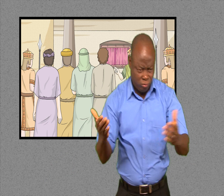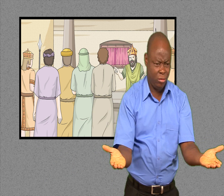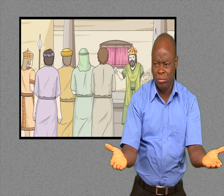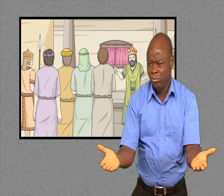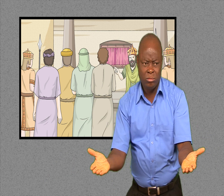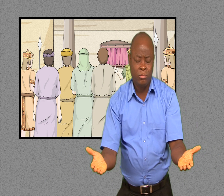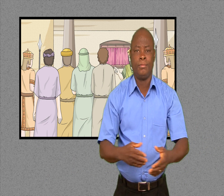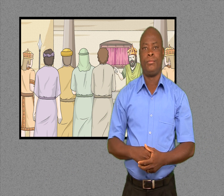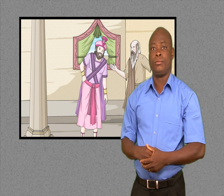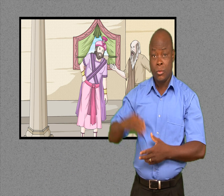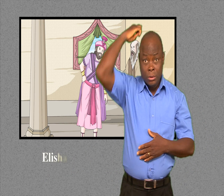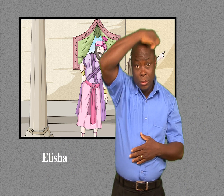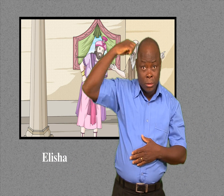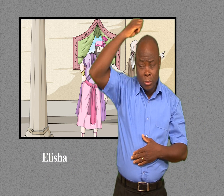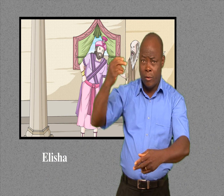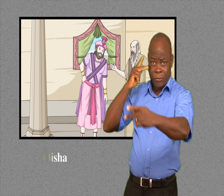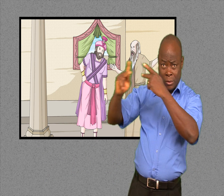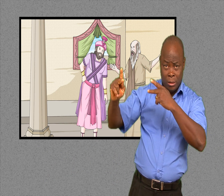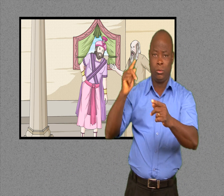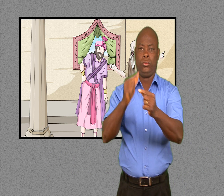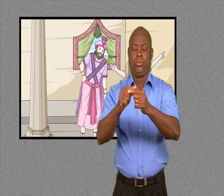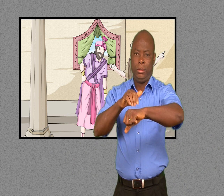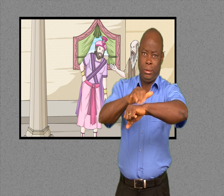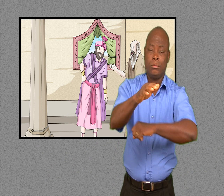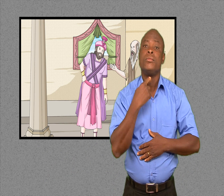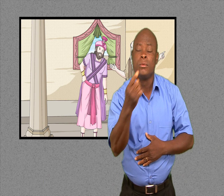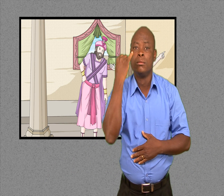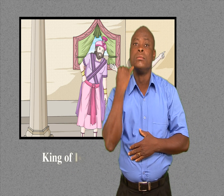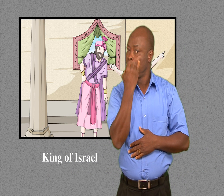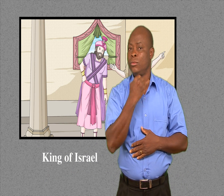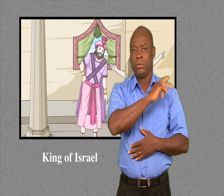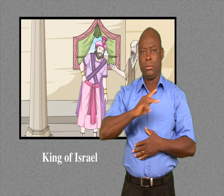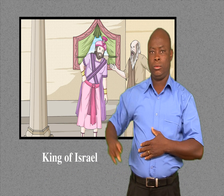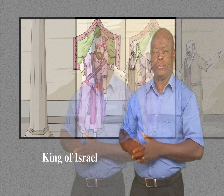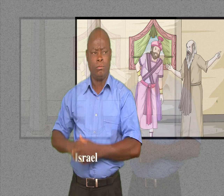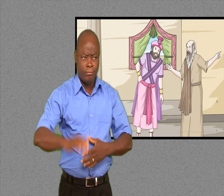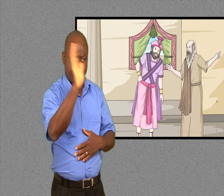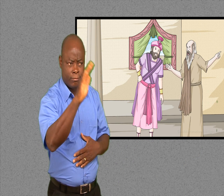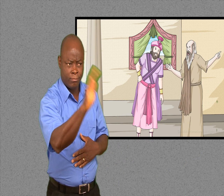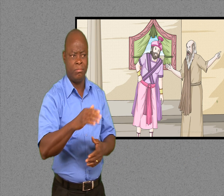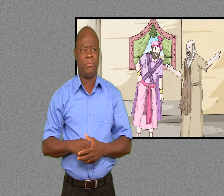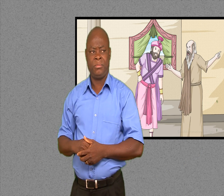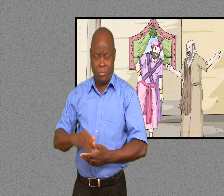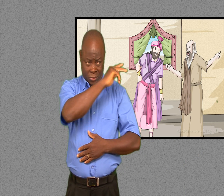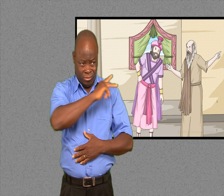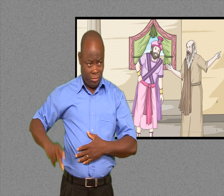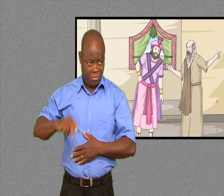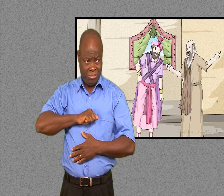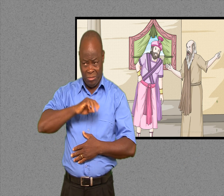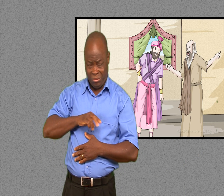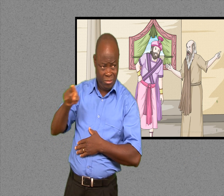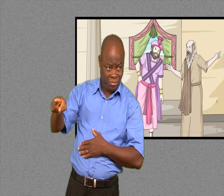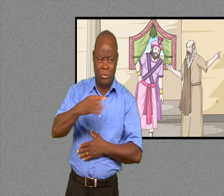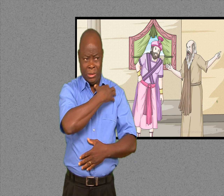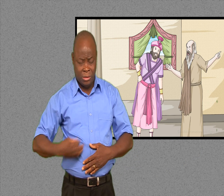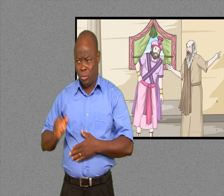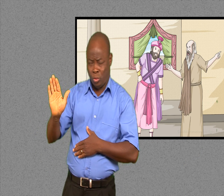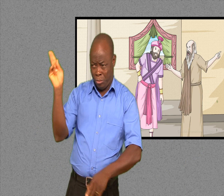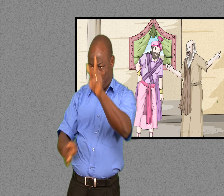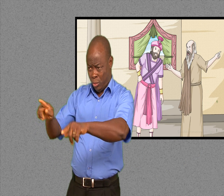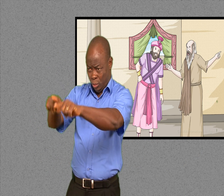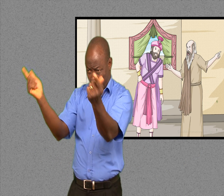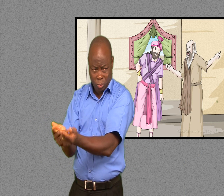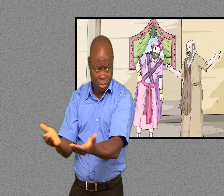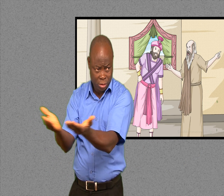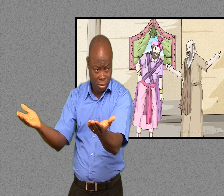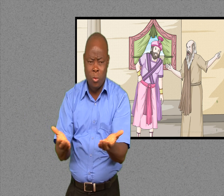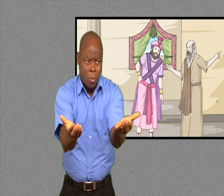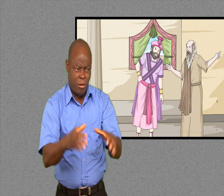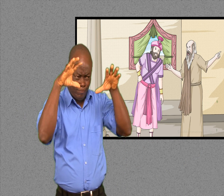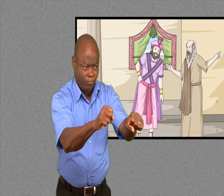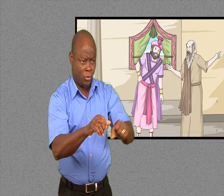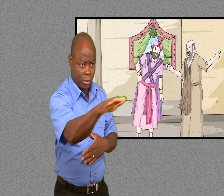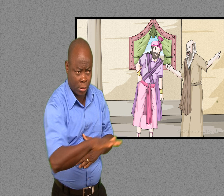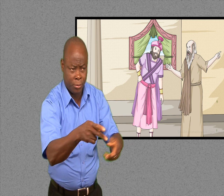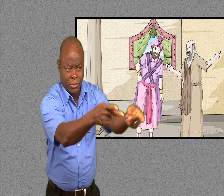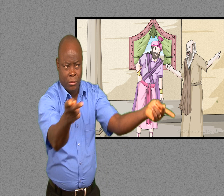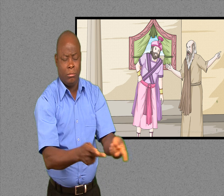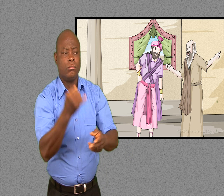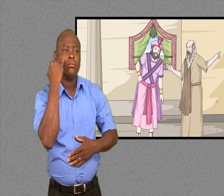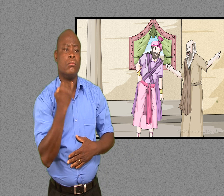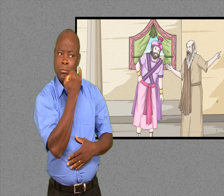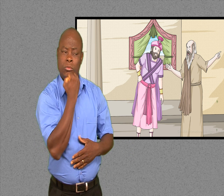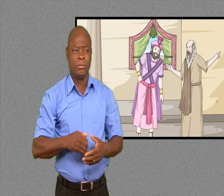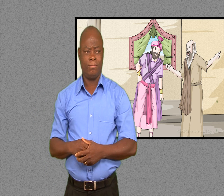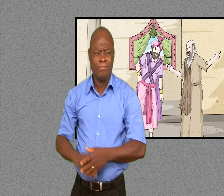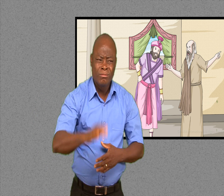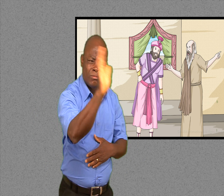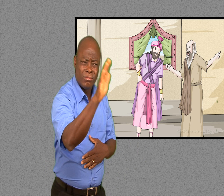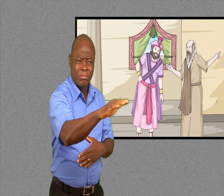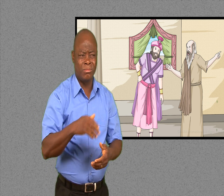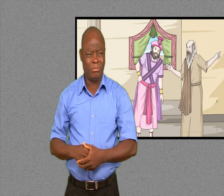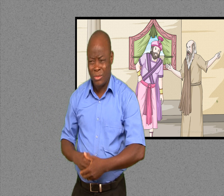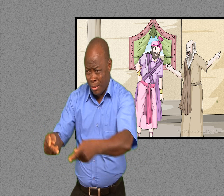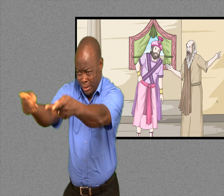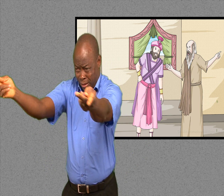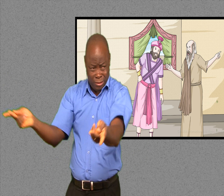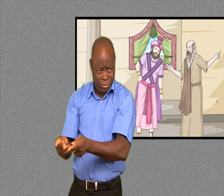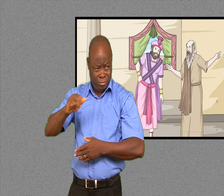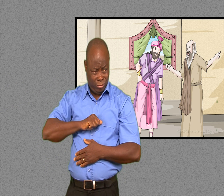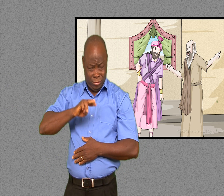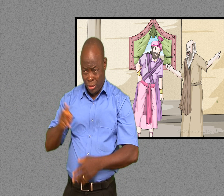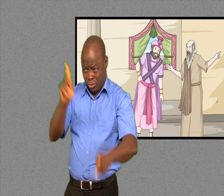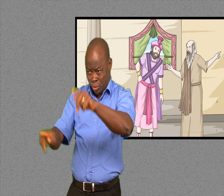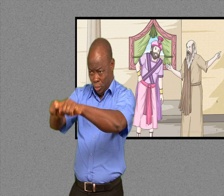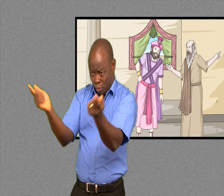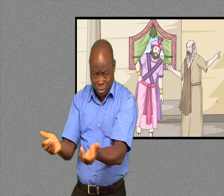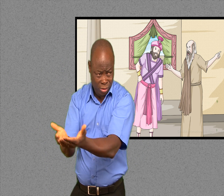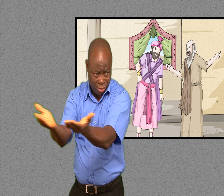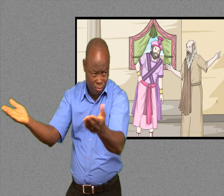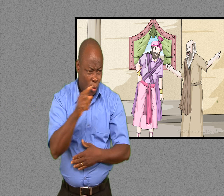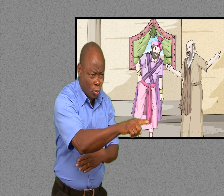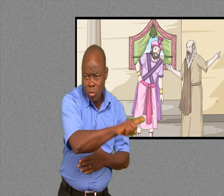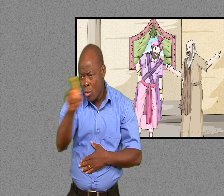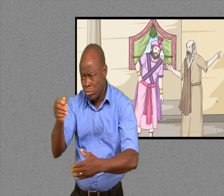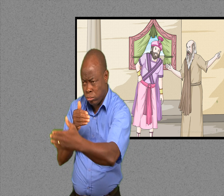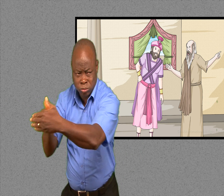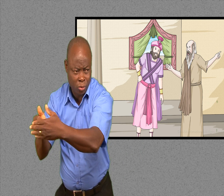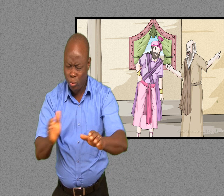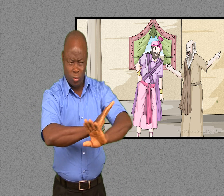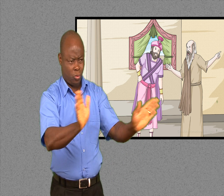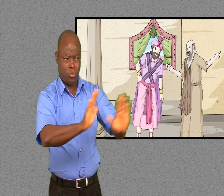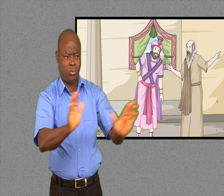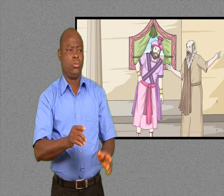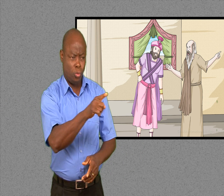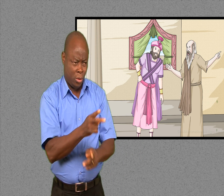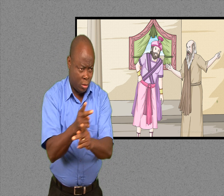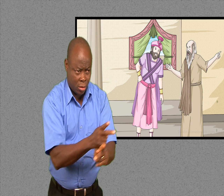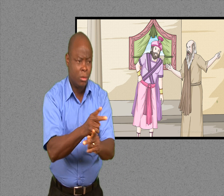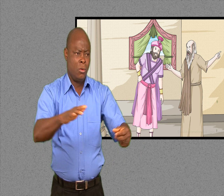Then the man of God sent word to the king of Israel: “Be careful passing by this place, for the Arameans are going down there.”